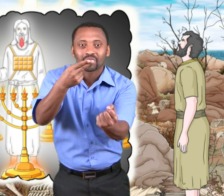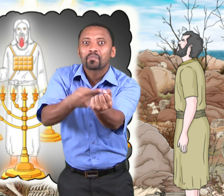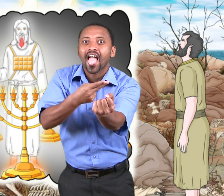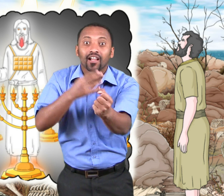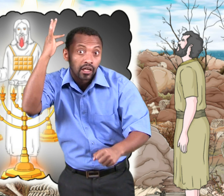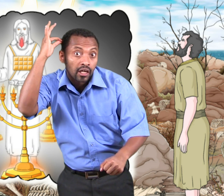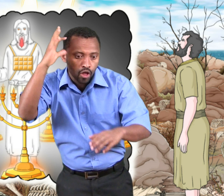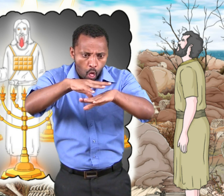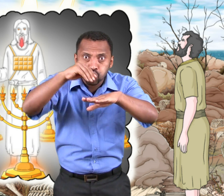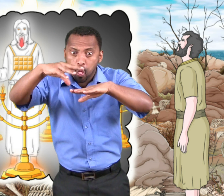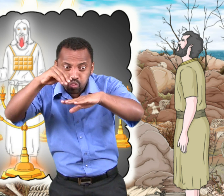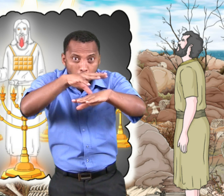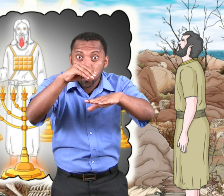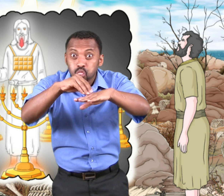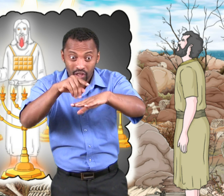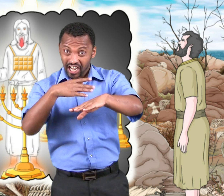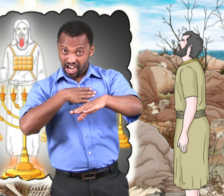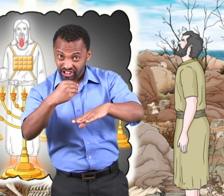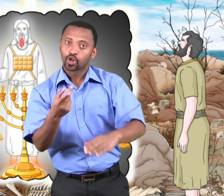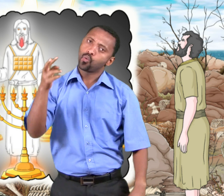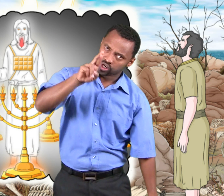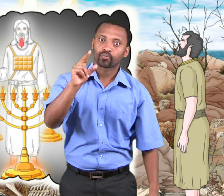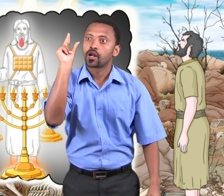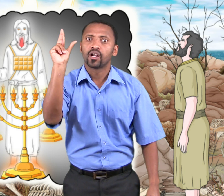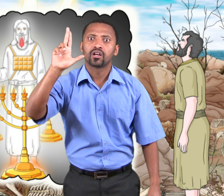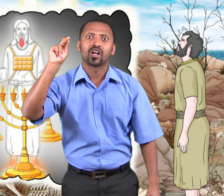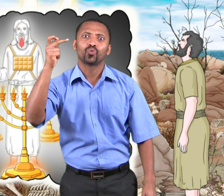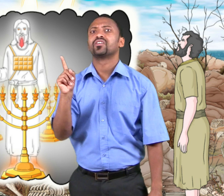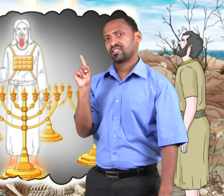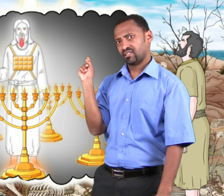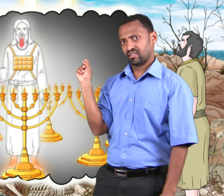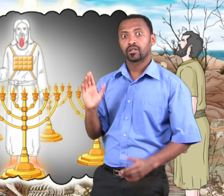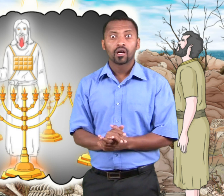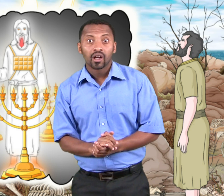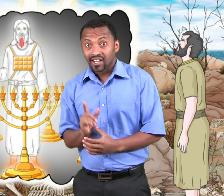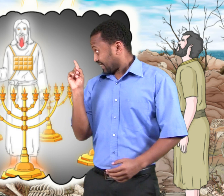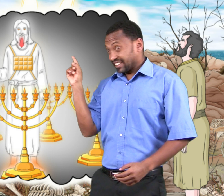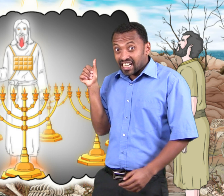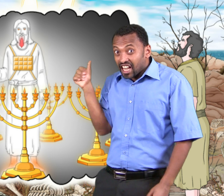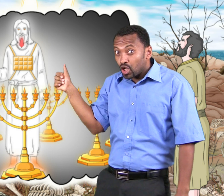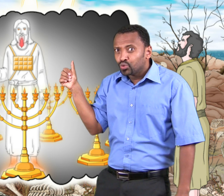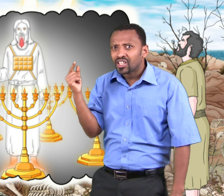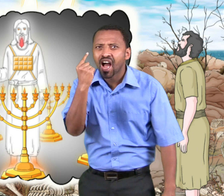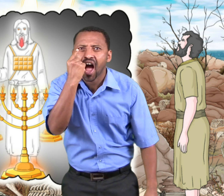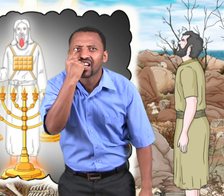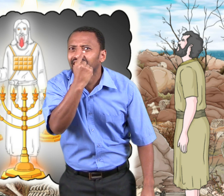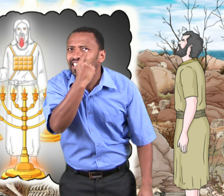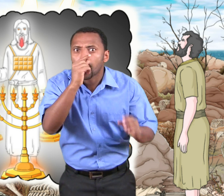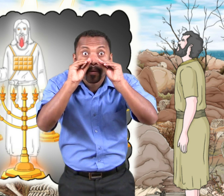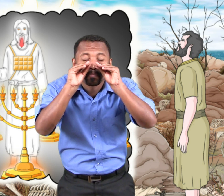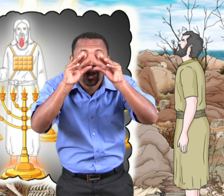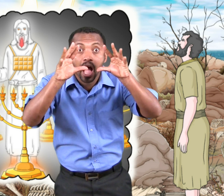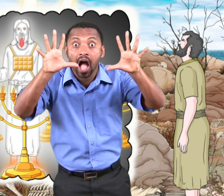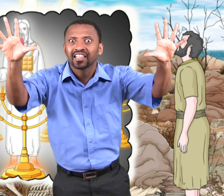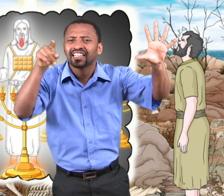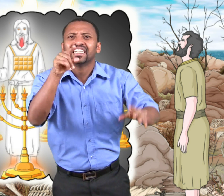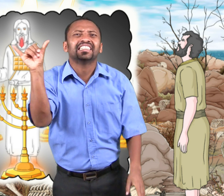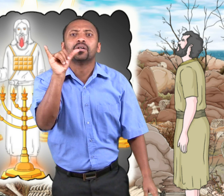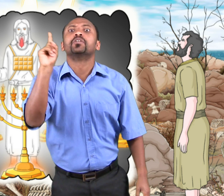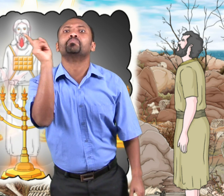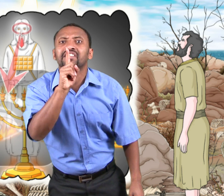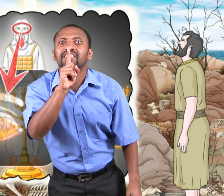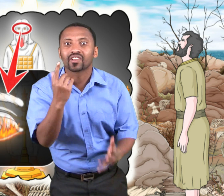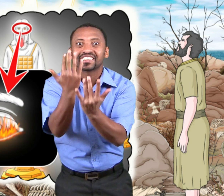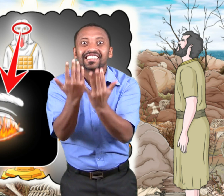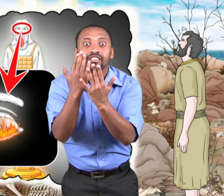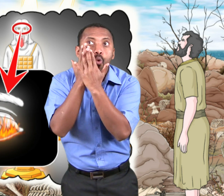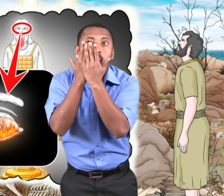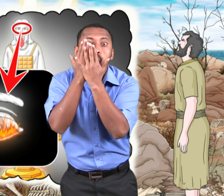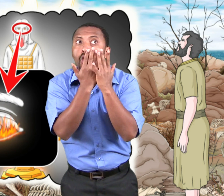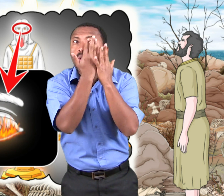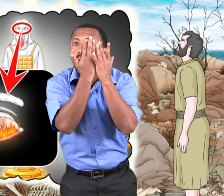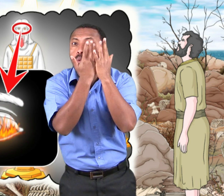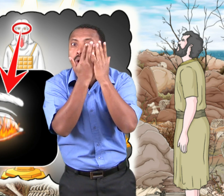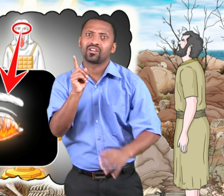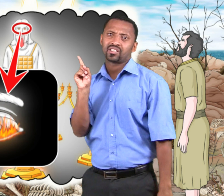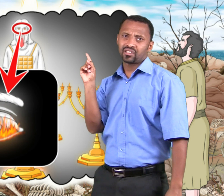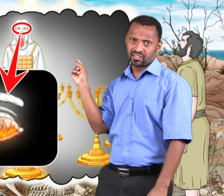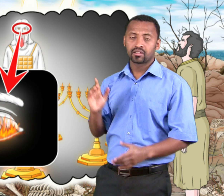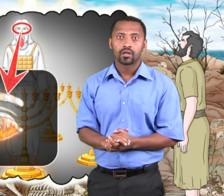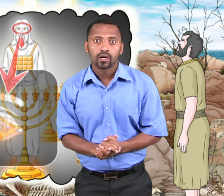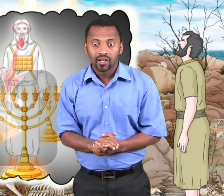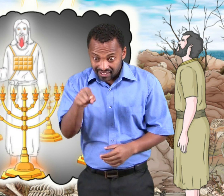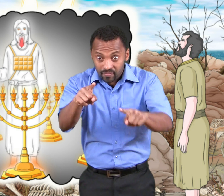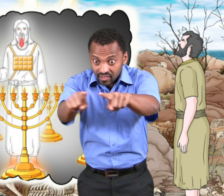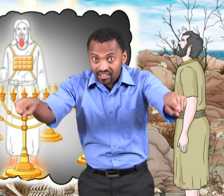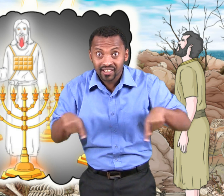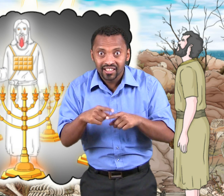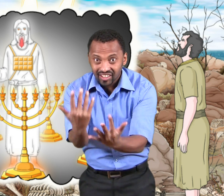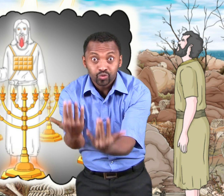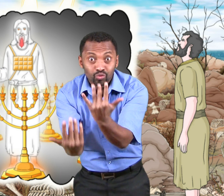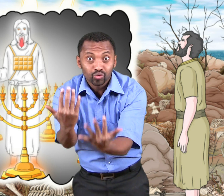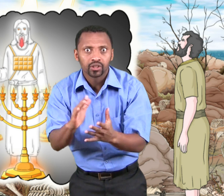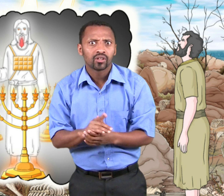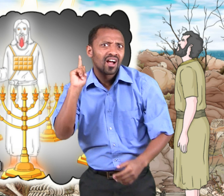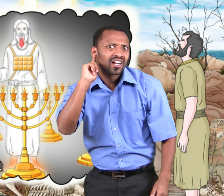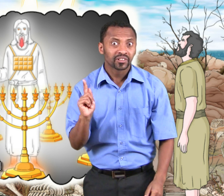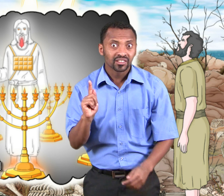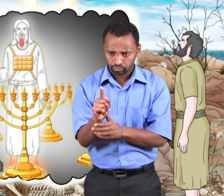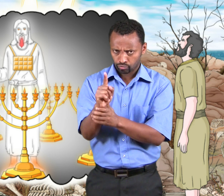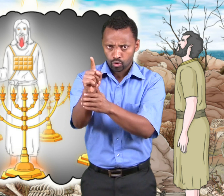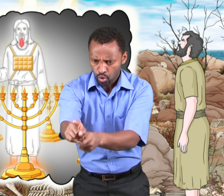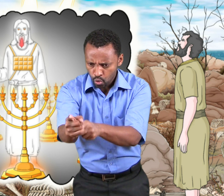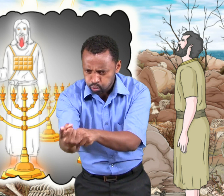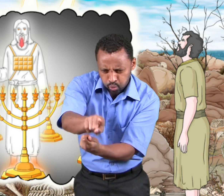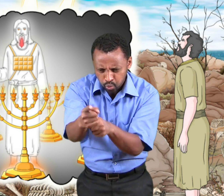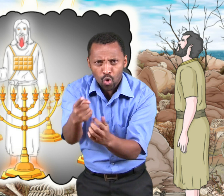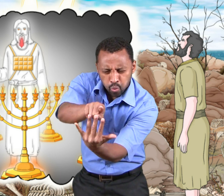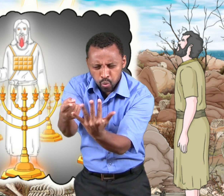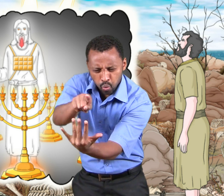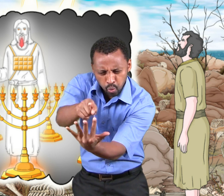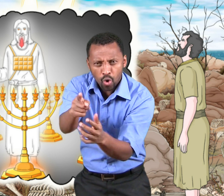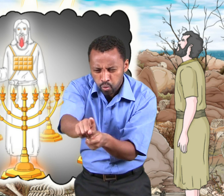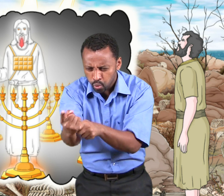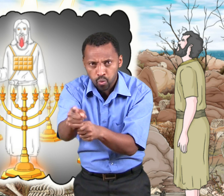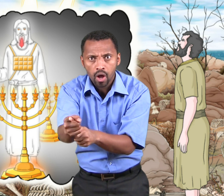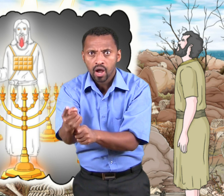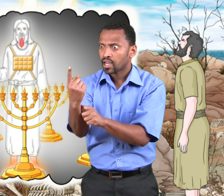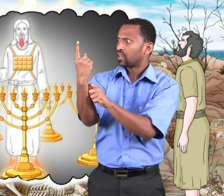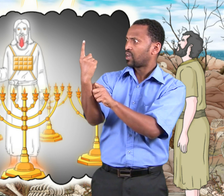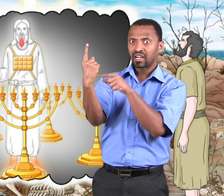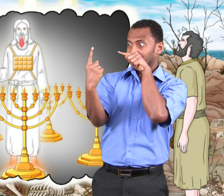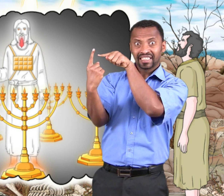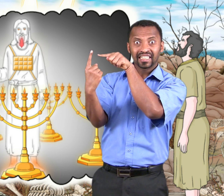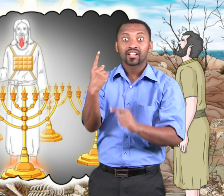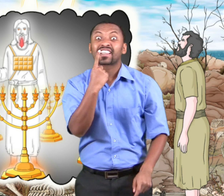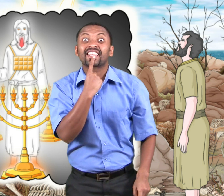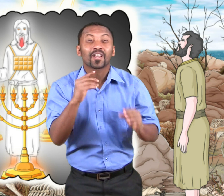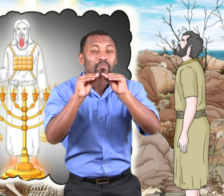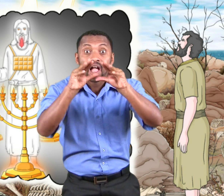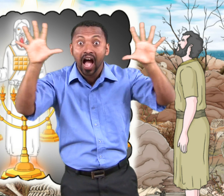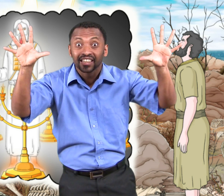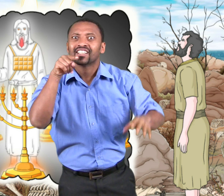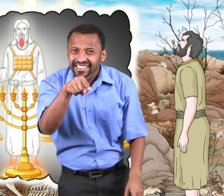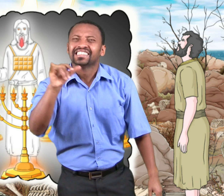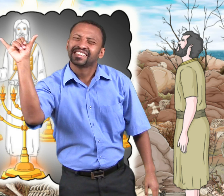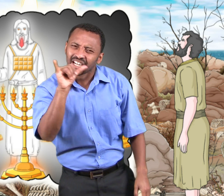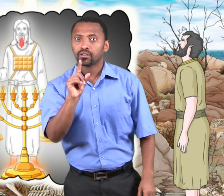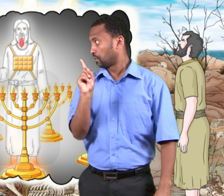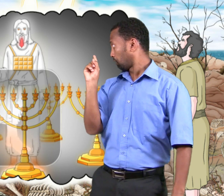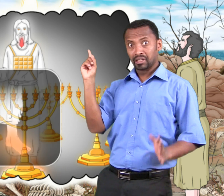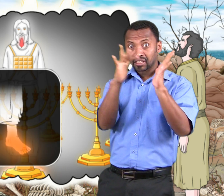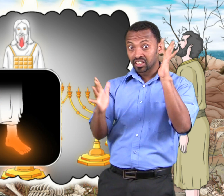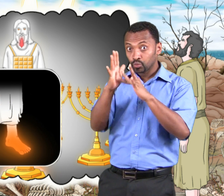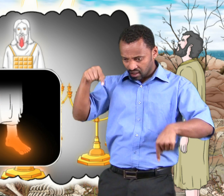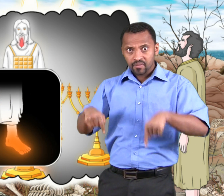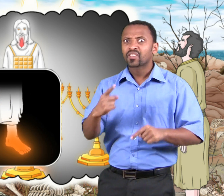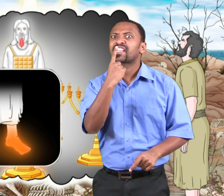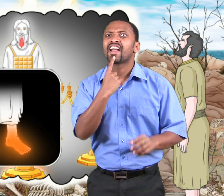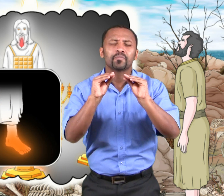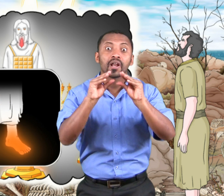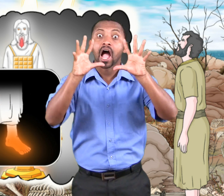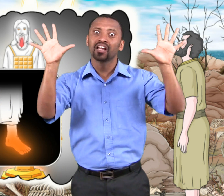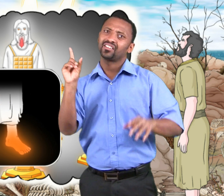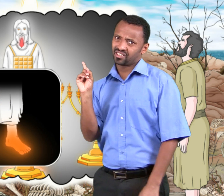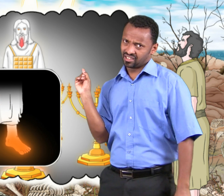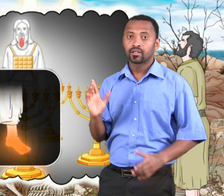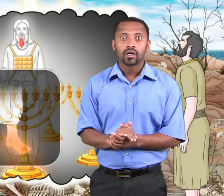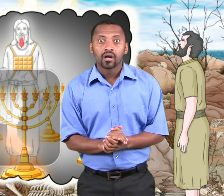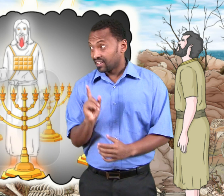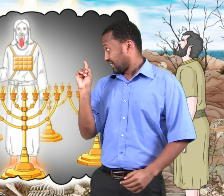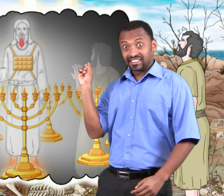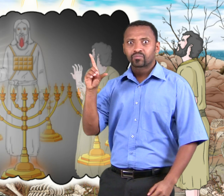The hair of His head was white like wool, as white as snow, and His eyes were like a blazing fire.